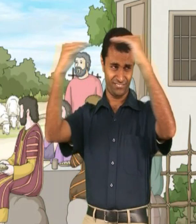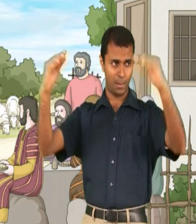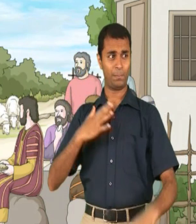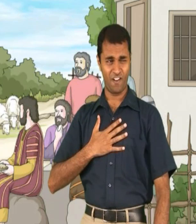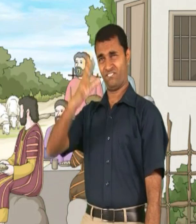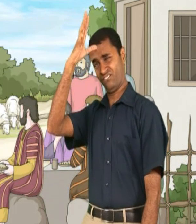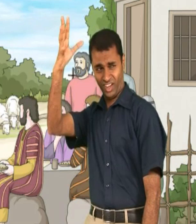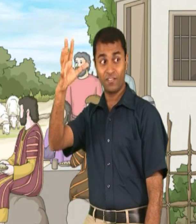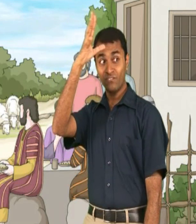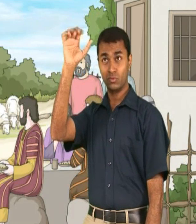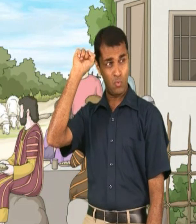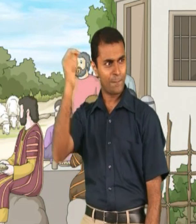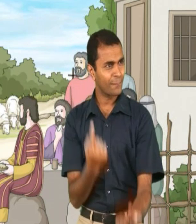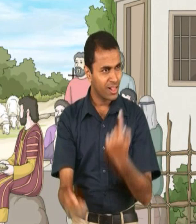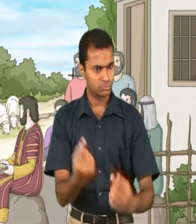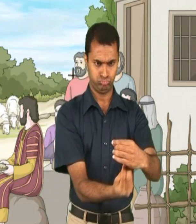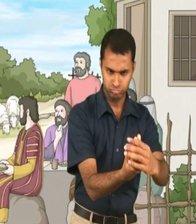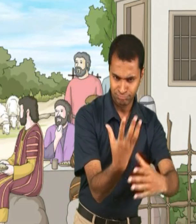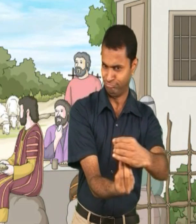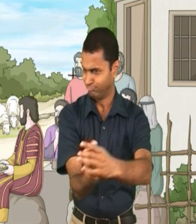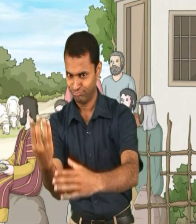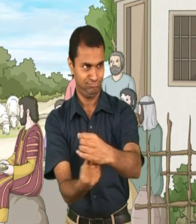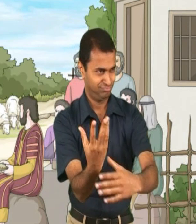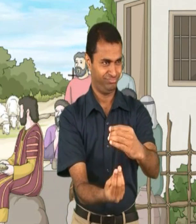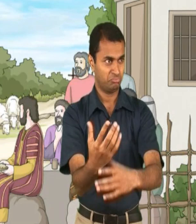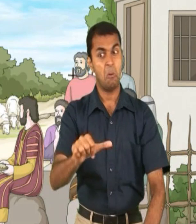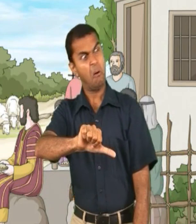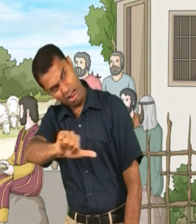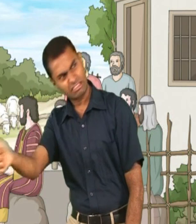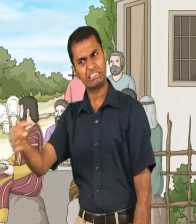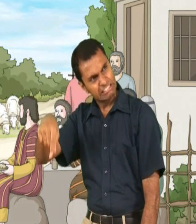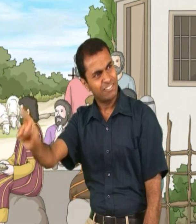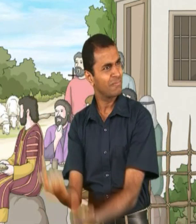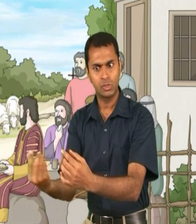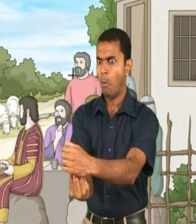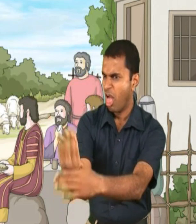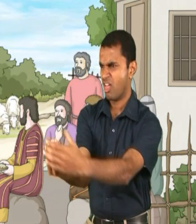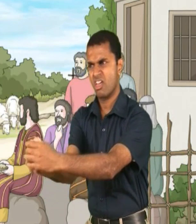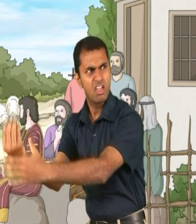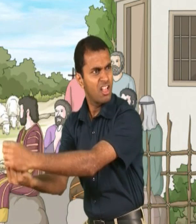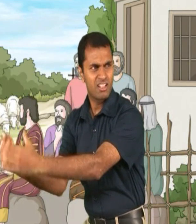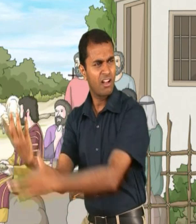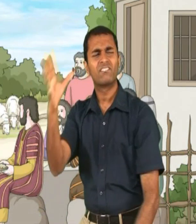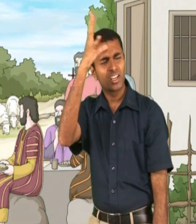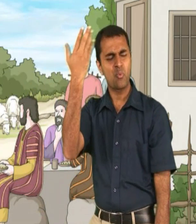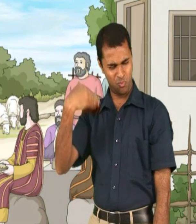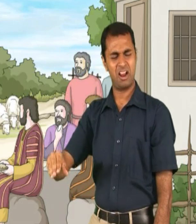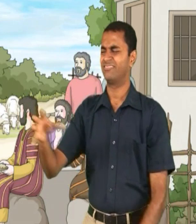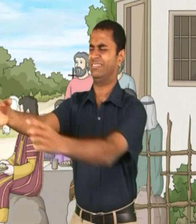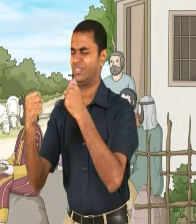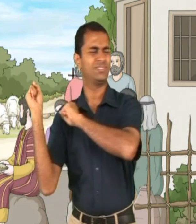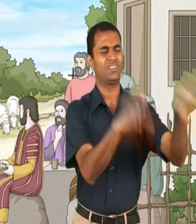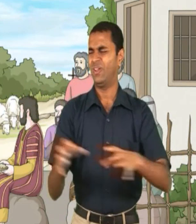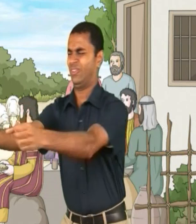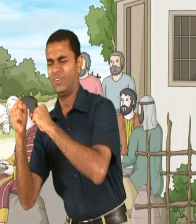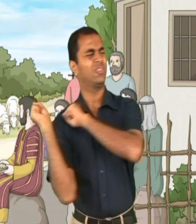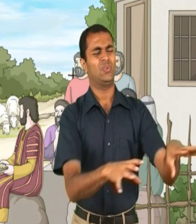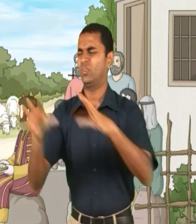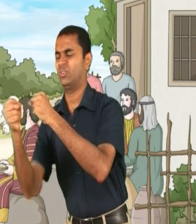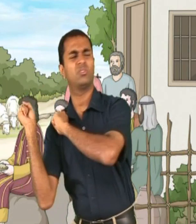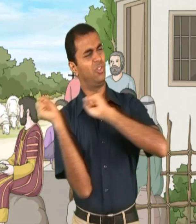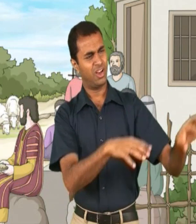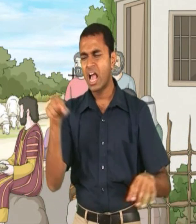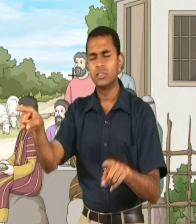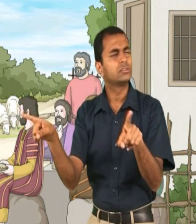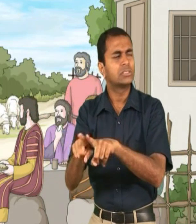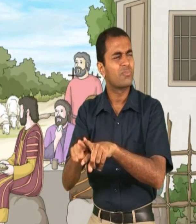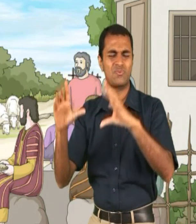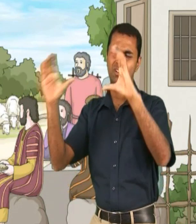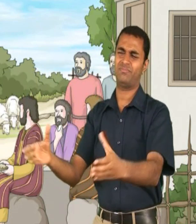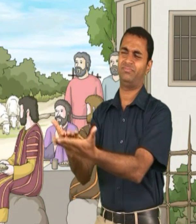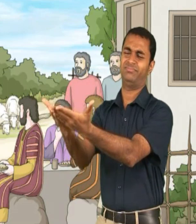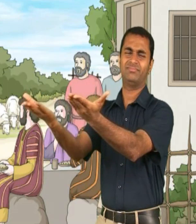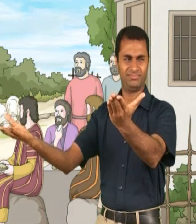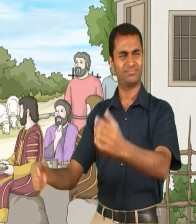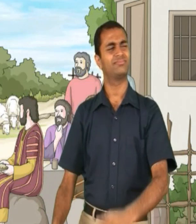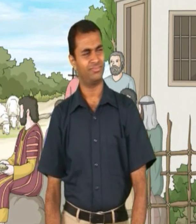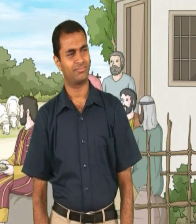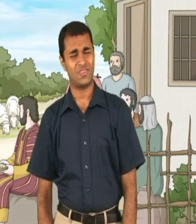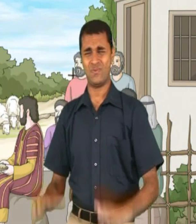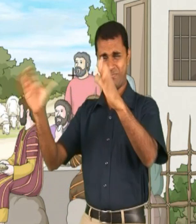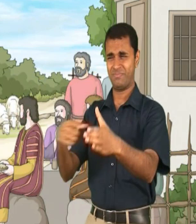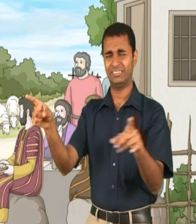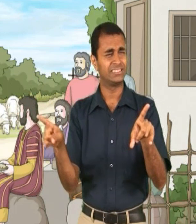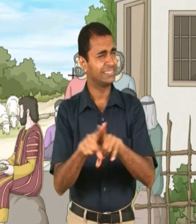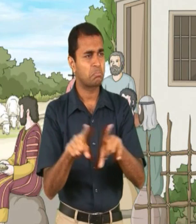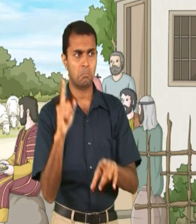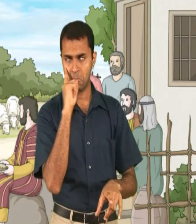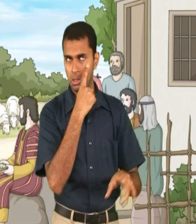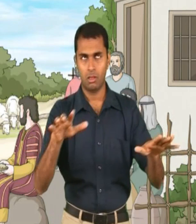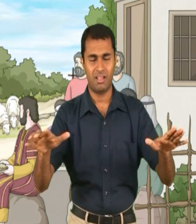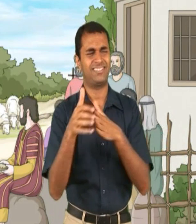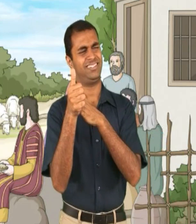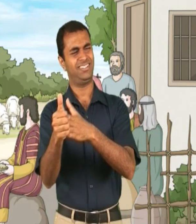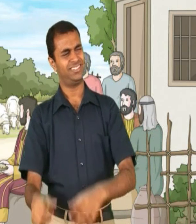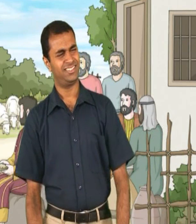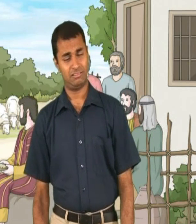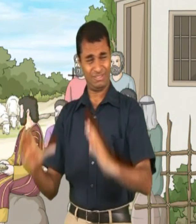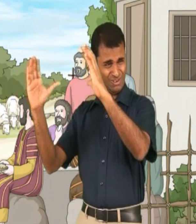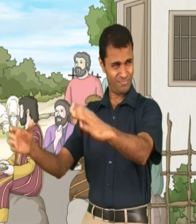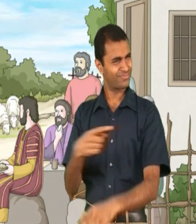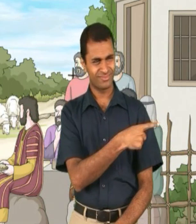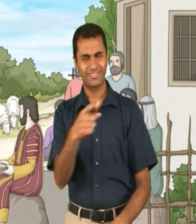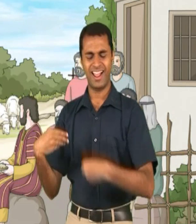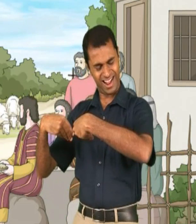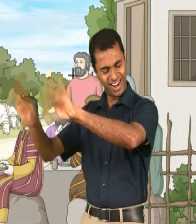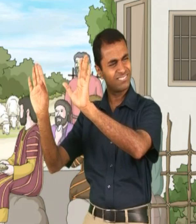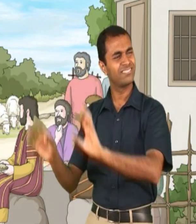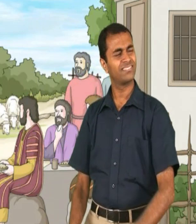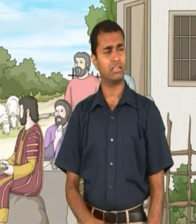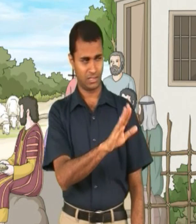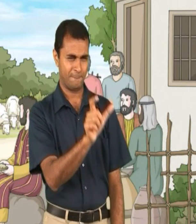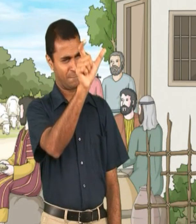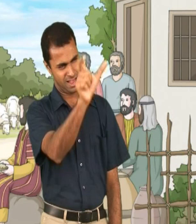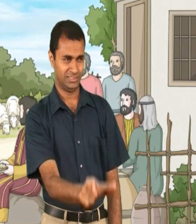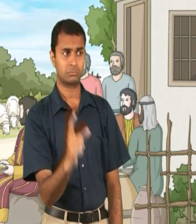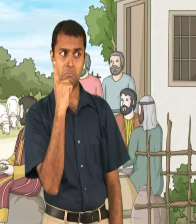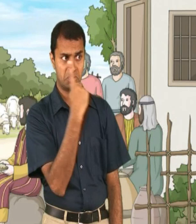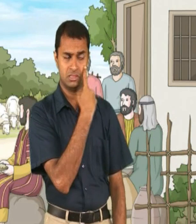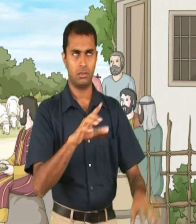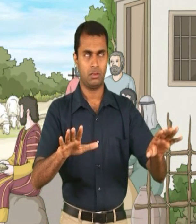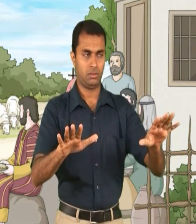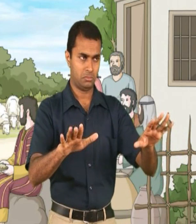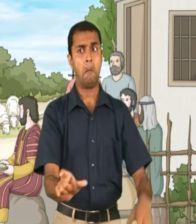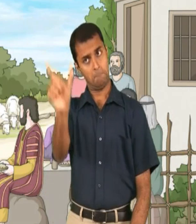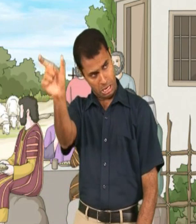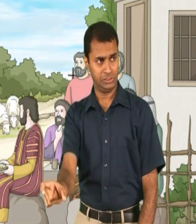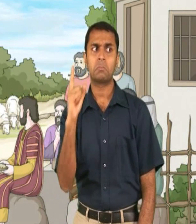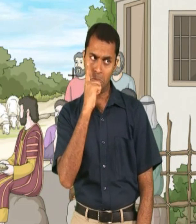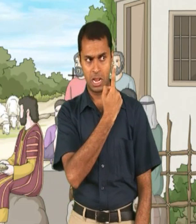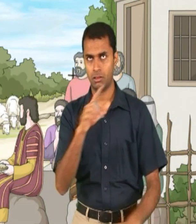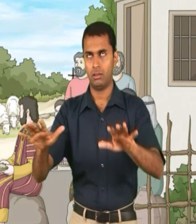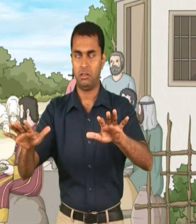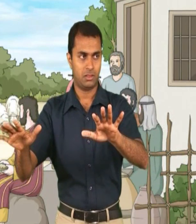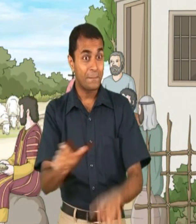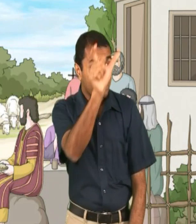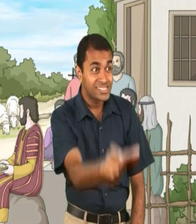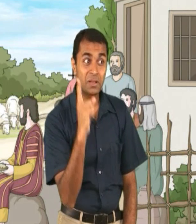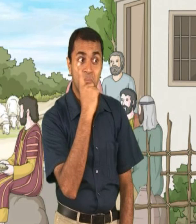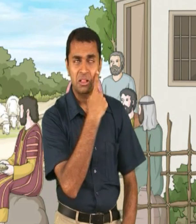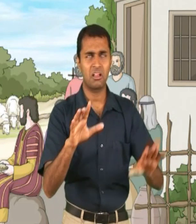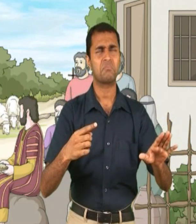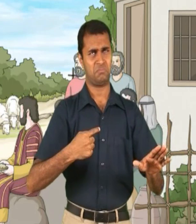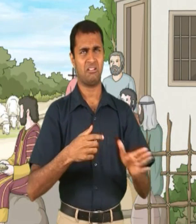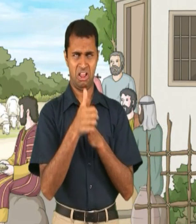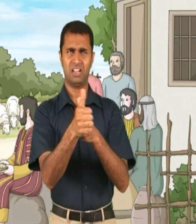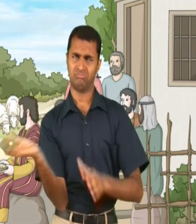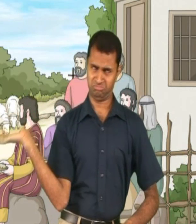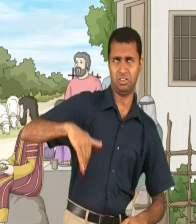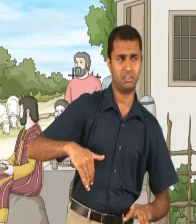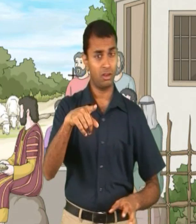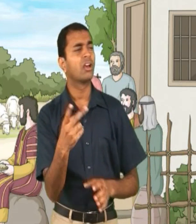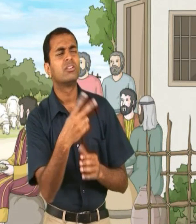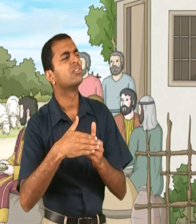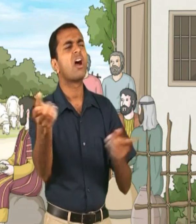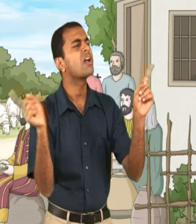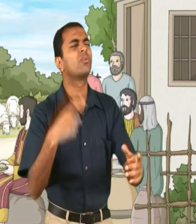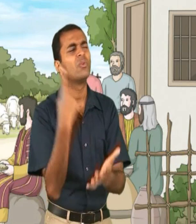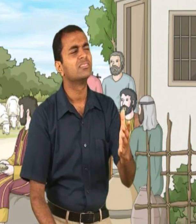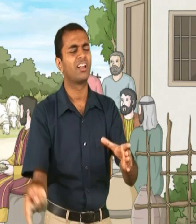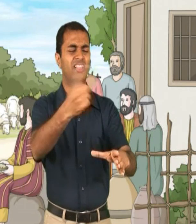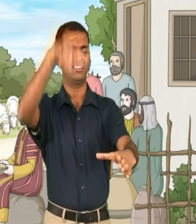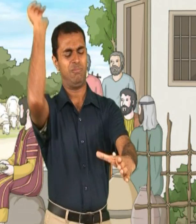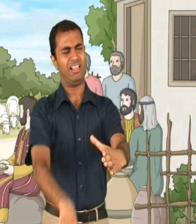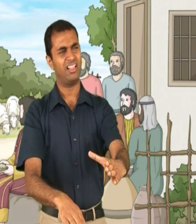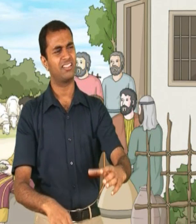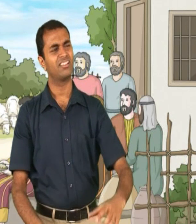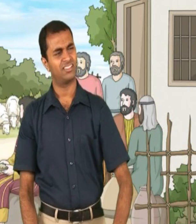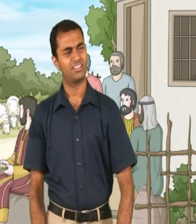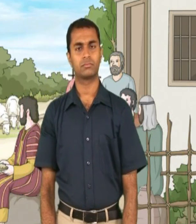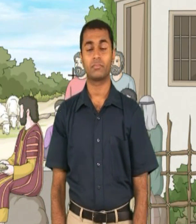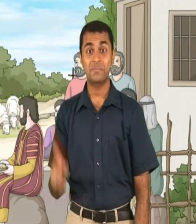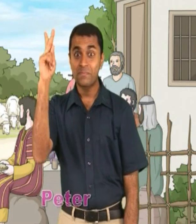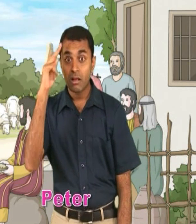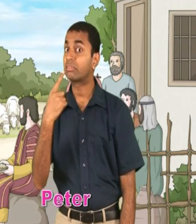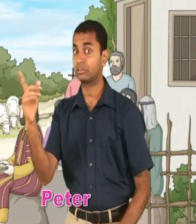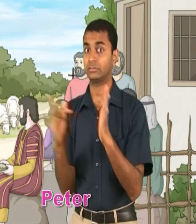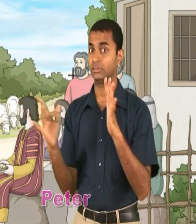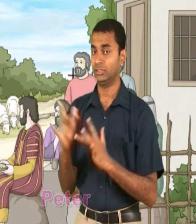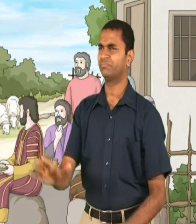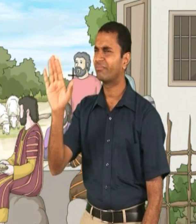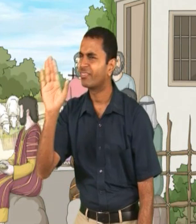If a blind man leads a blind man, both will fall into a pit.” Peter said to Him, “Explain this parable to us.” “Do you still not understand?” Jesus asked.